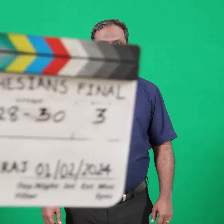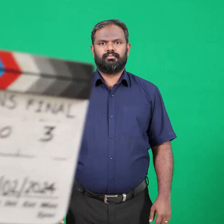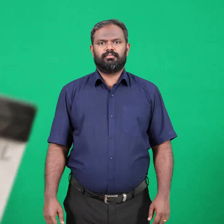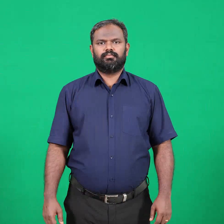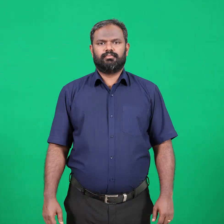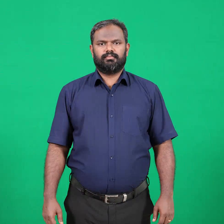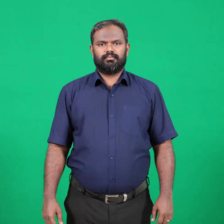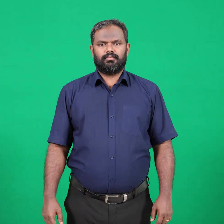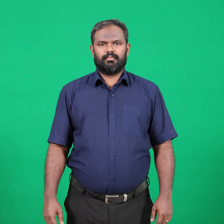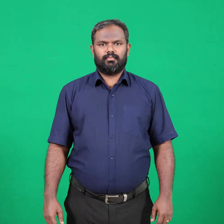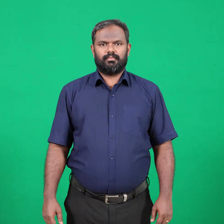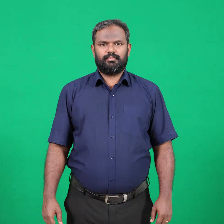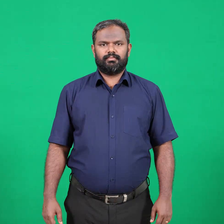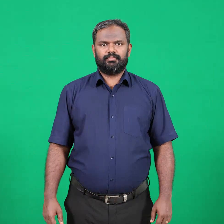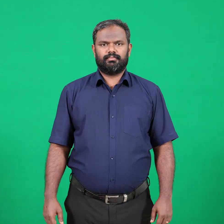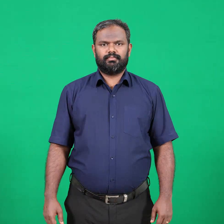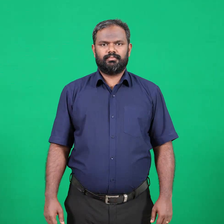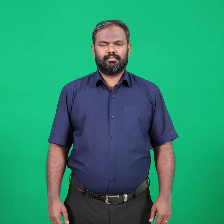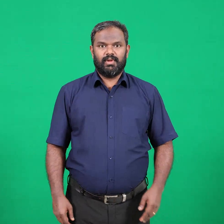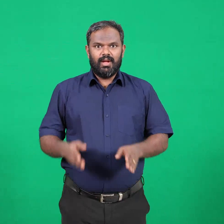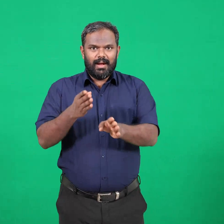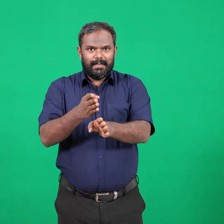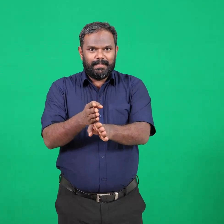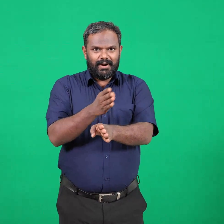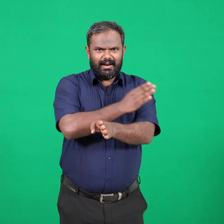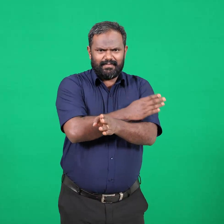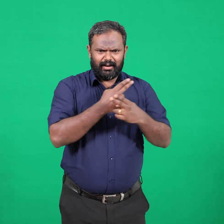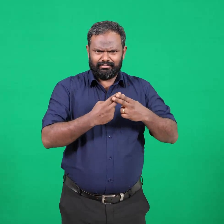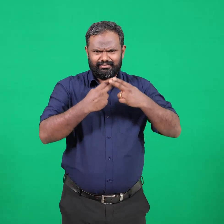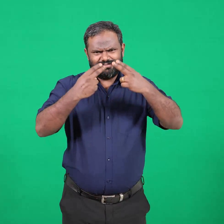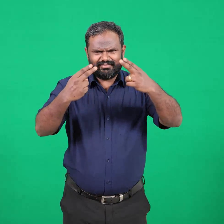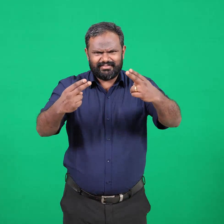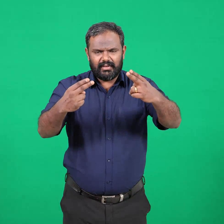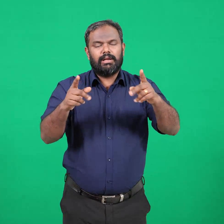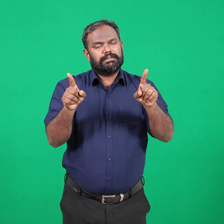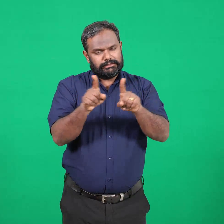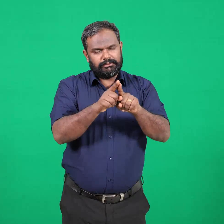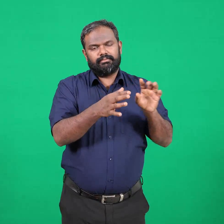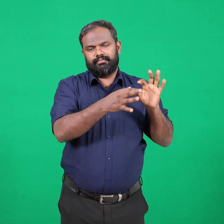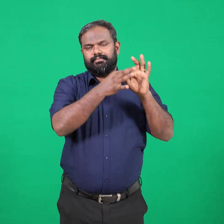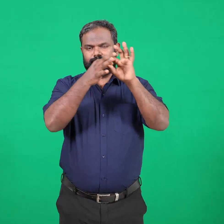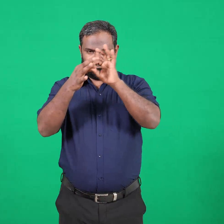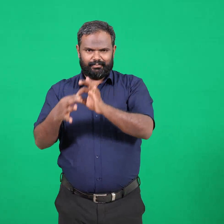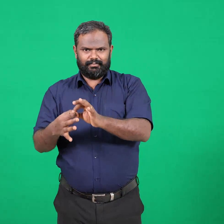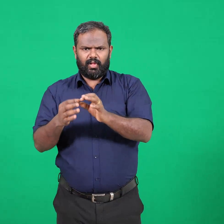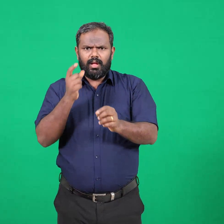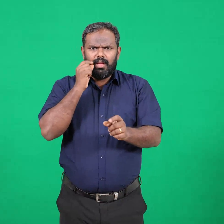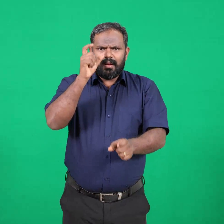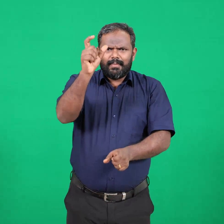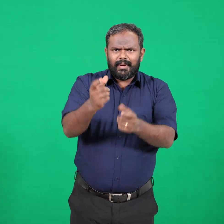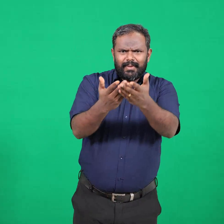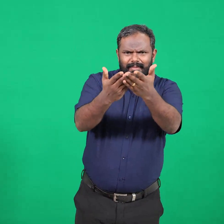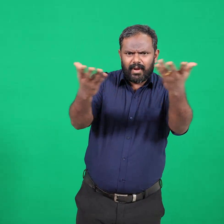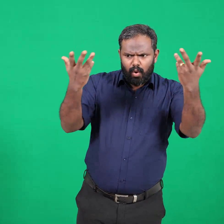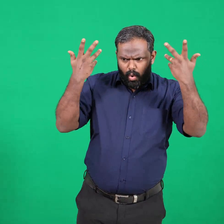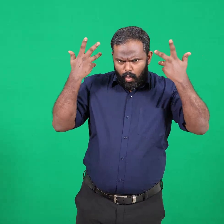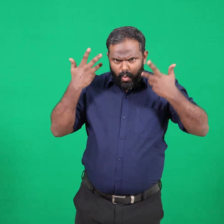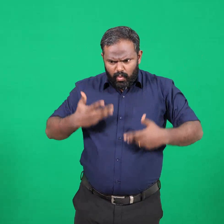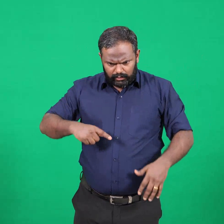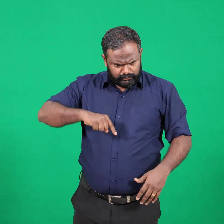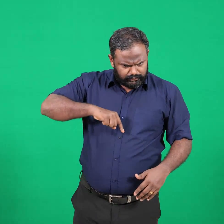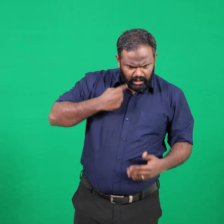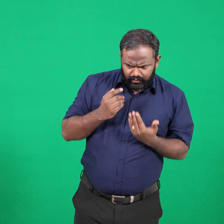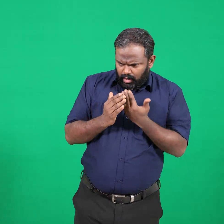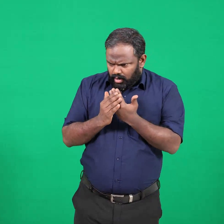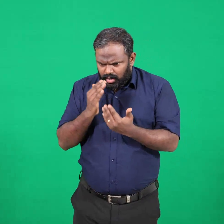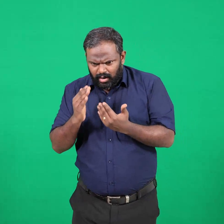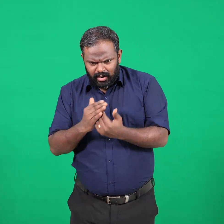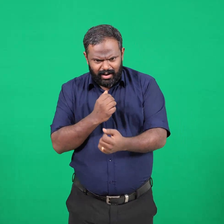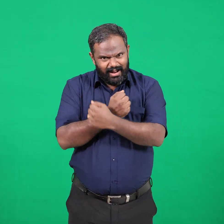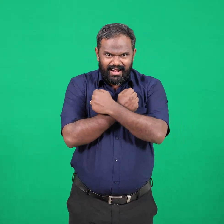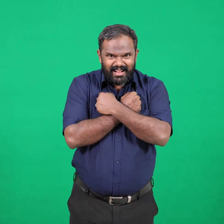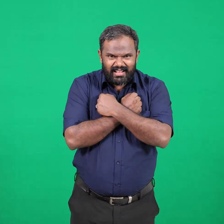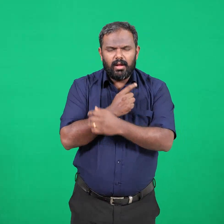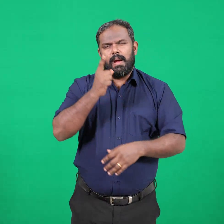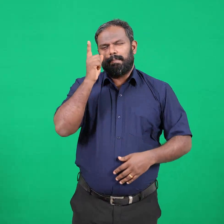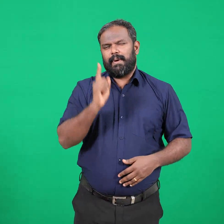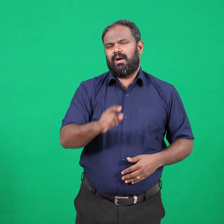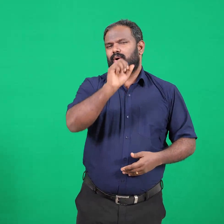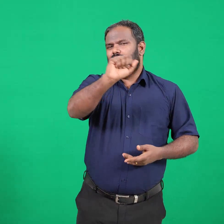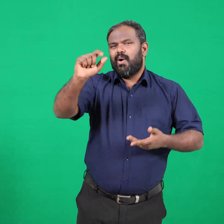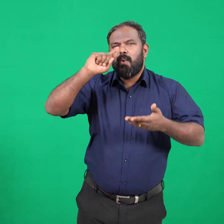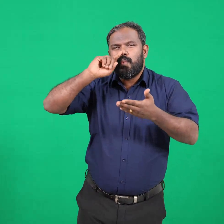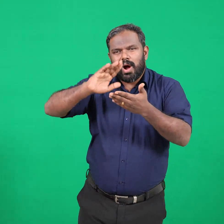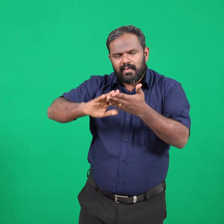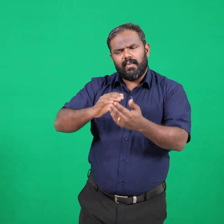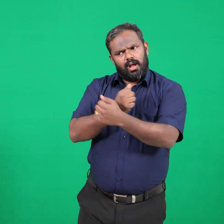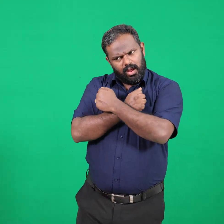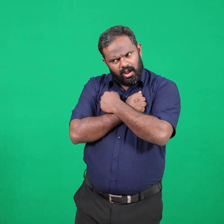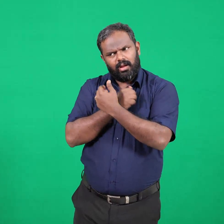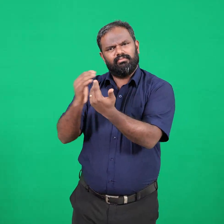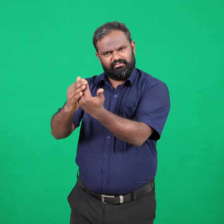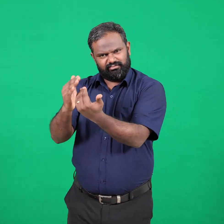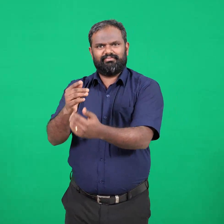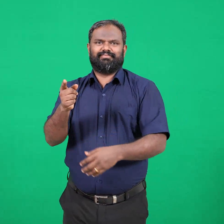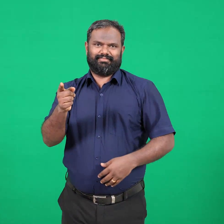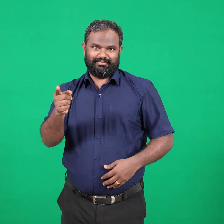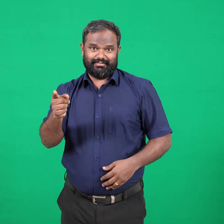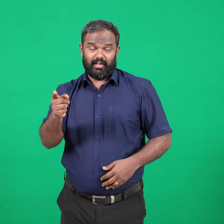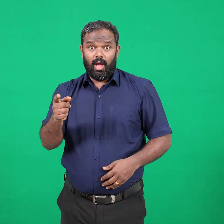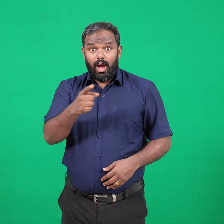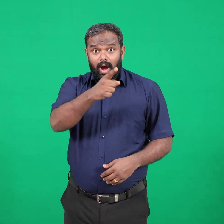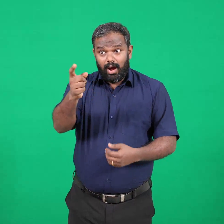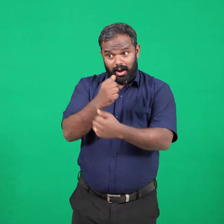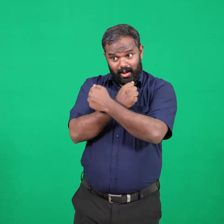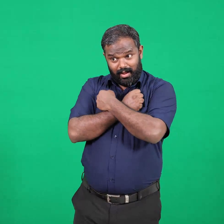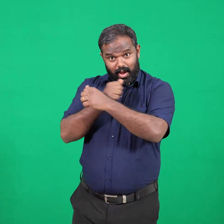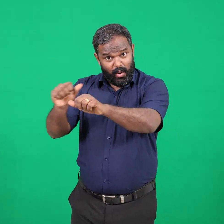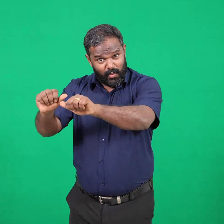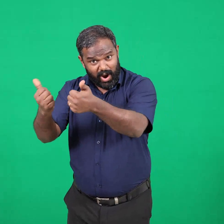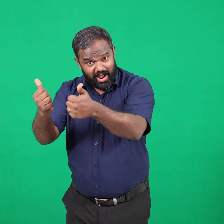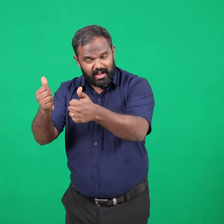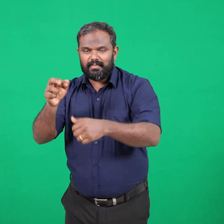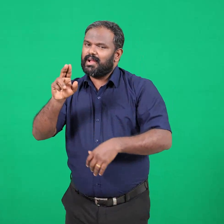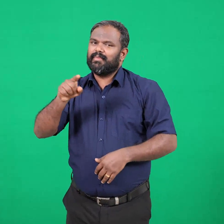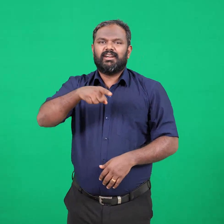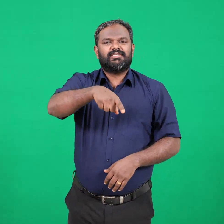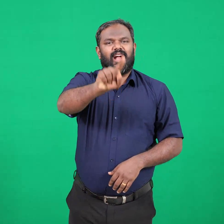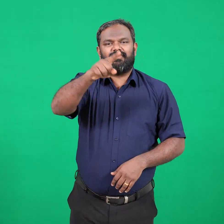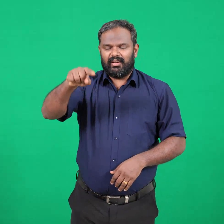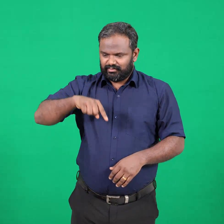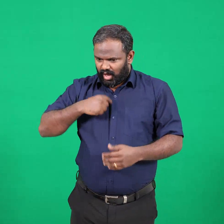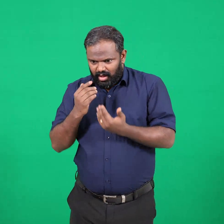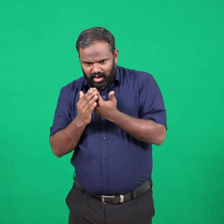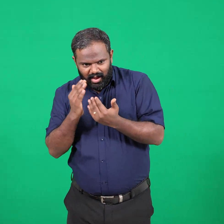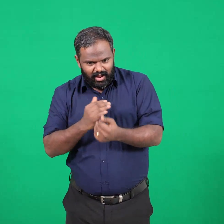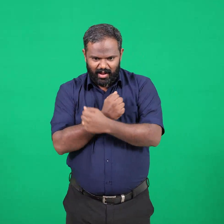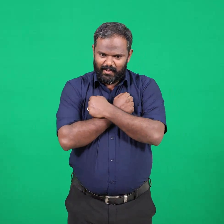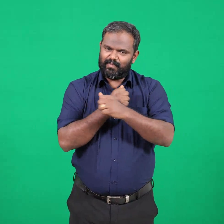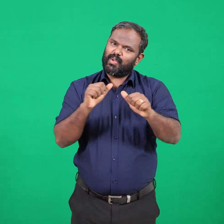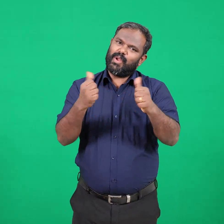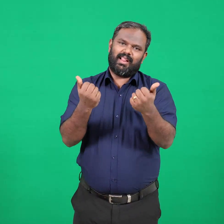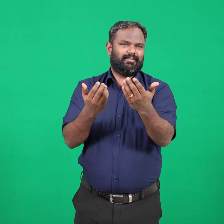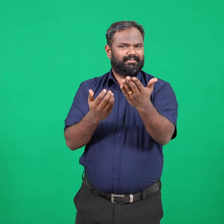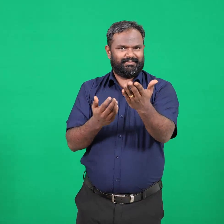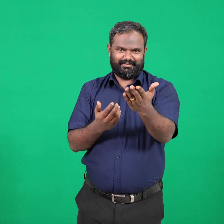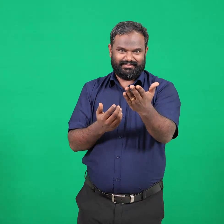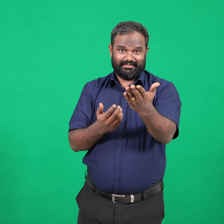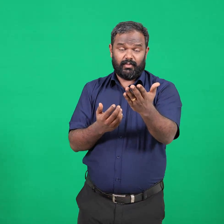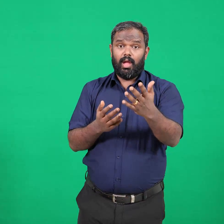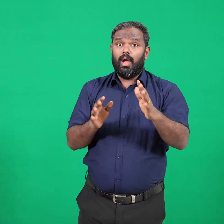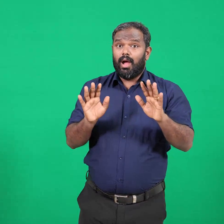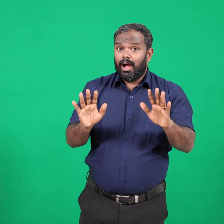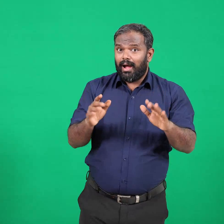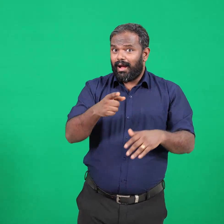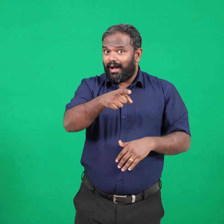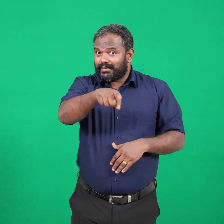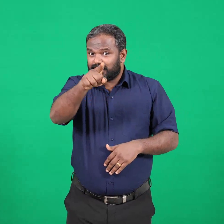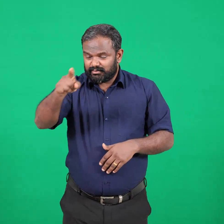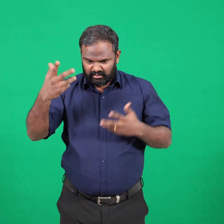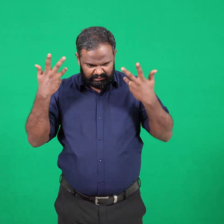In the same way, husbands ought to love their wives as their own bodies. He who loves his wife loves himself.